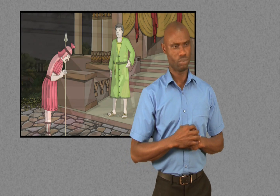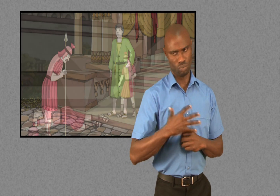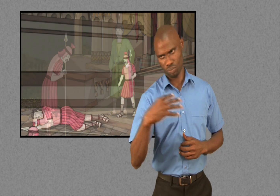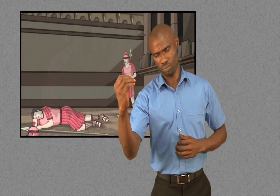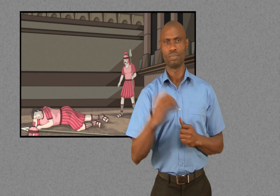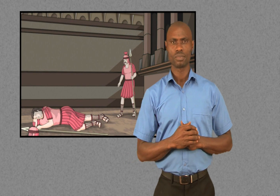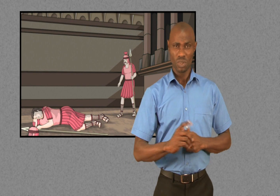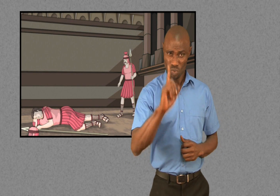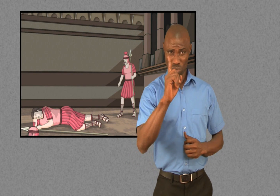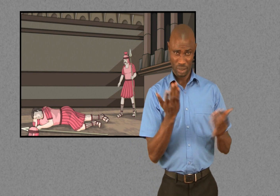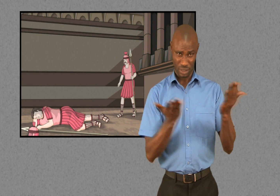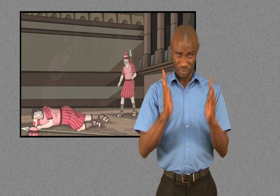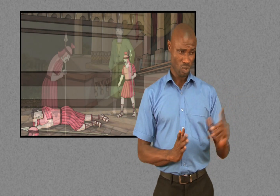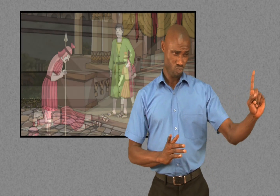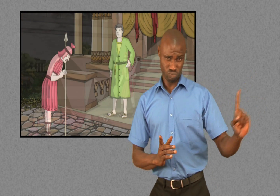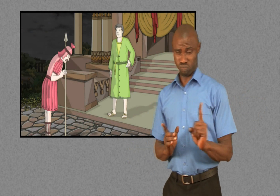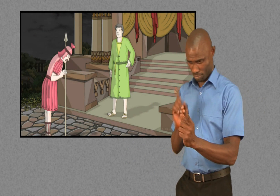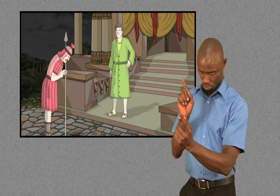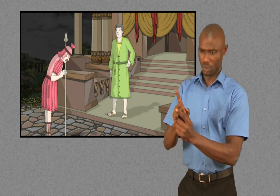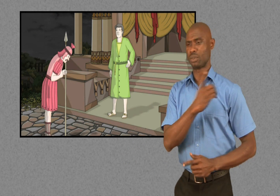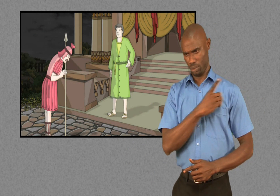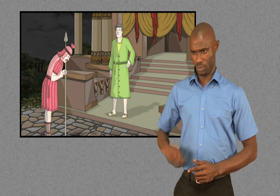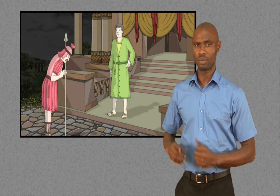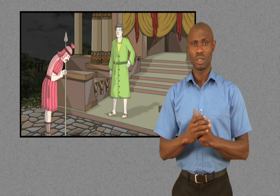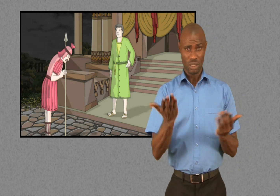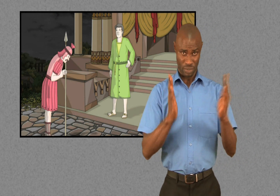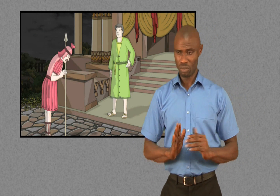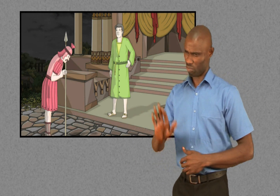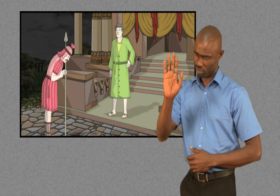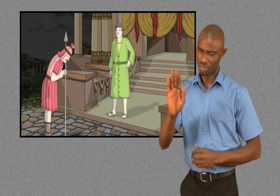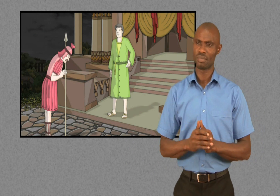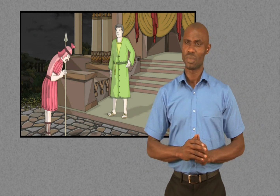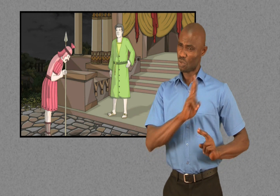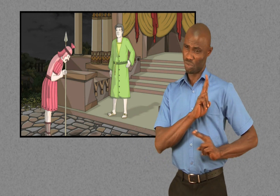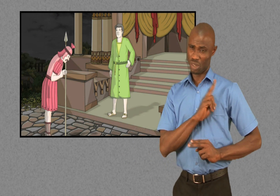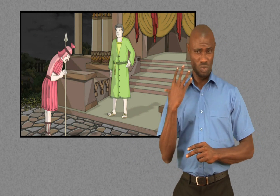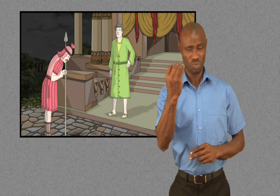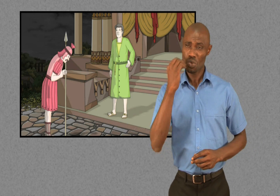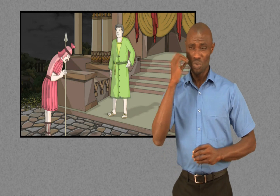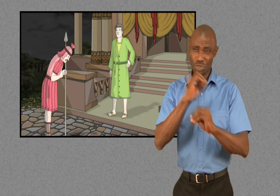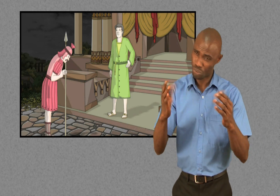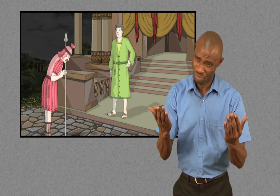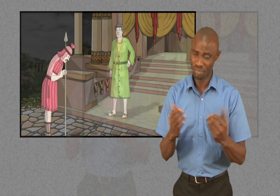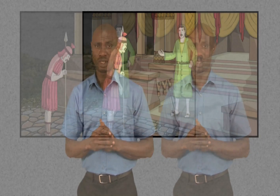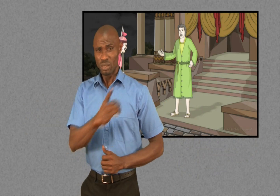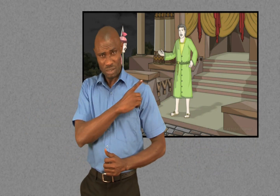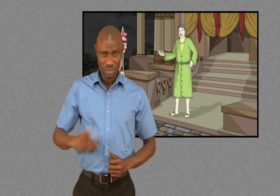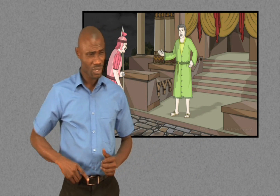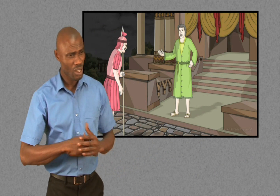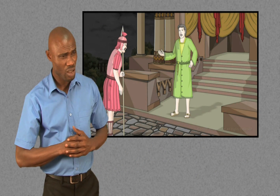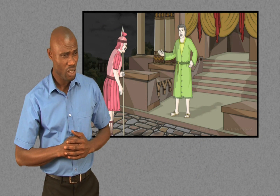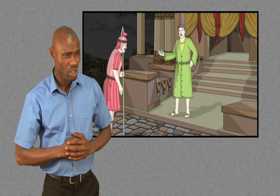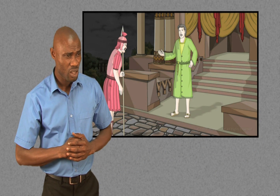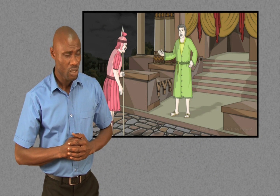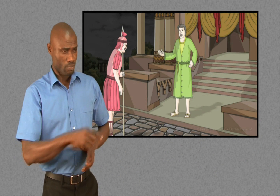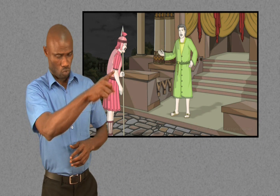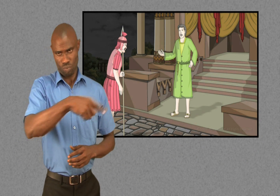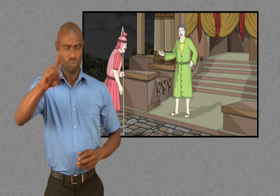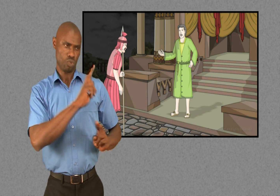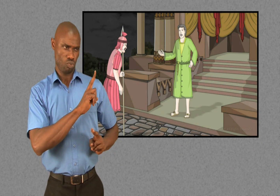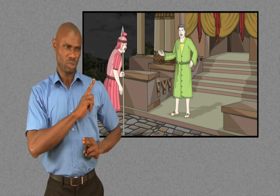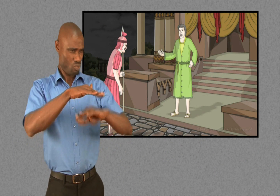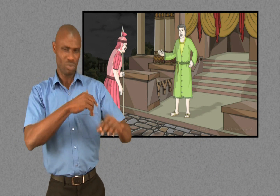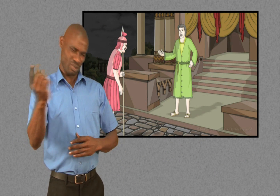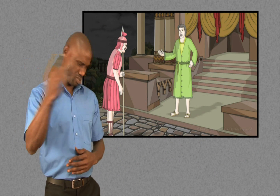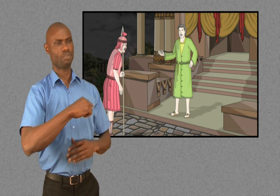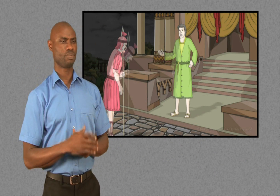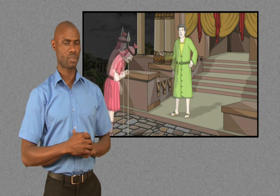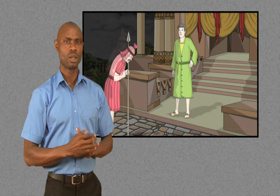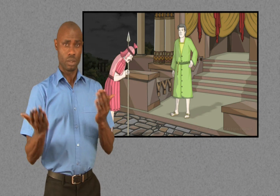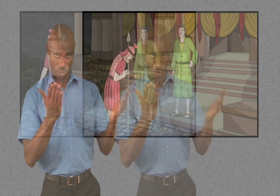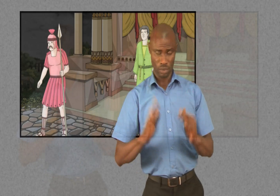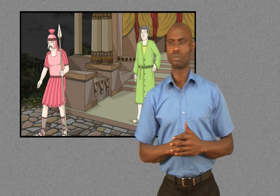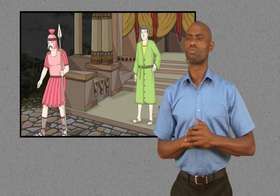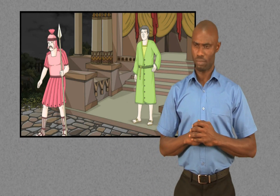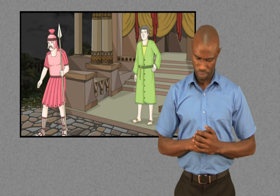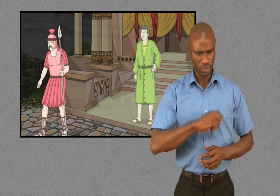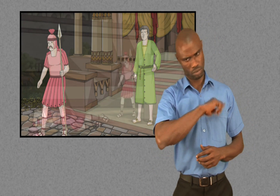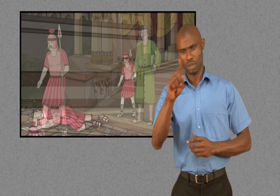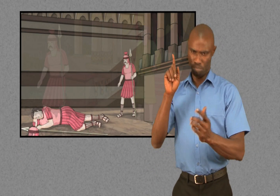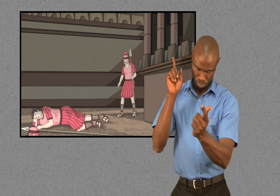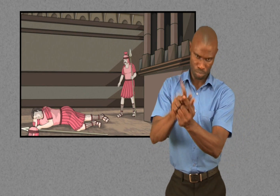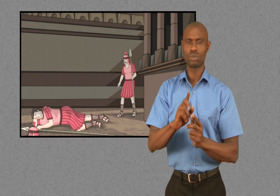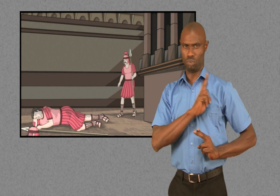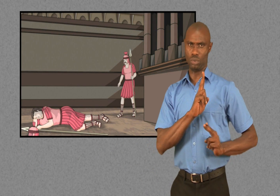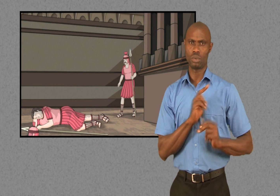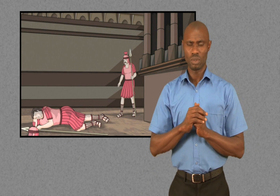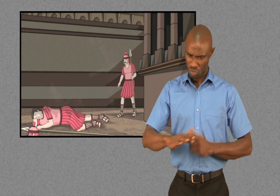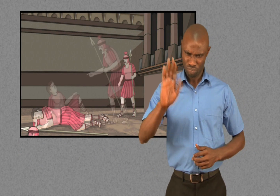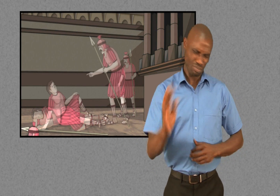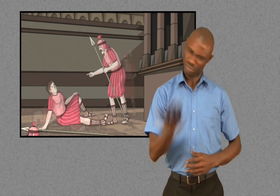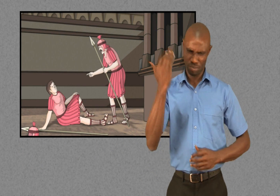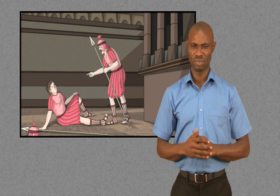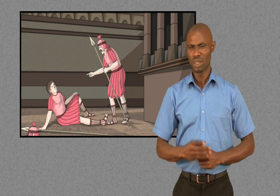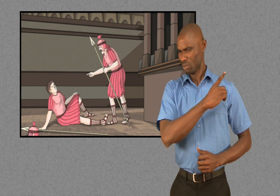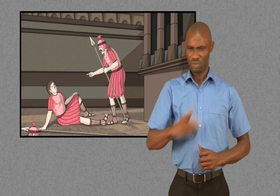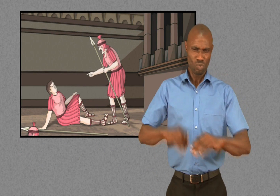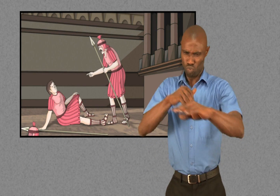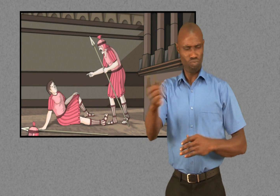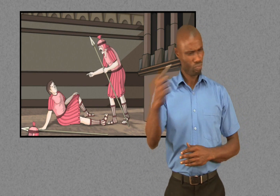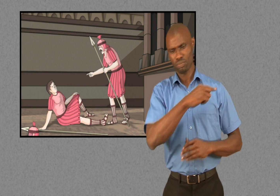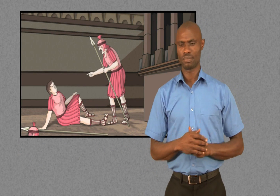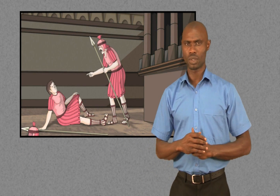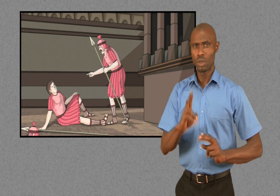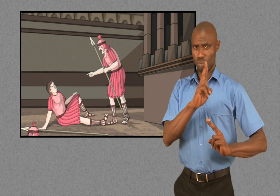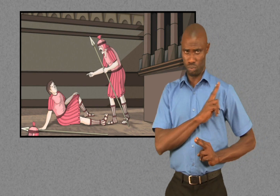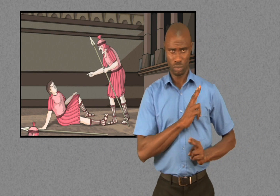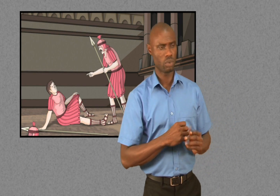he did not go down to his house. And David was told, “Uriah did not go home.”